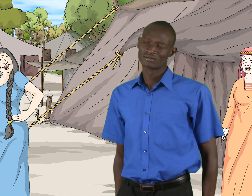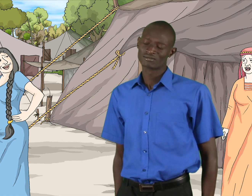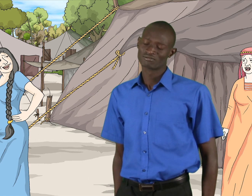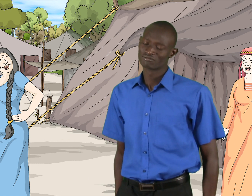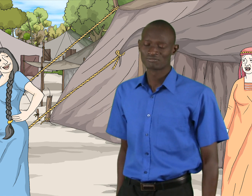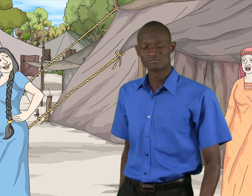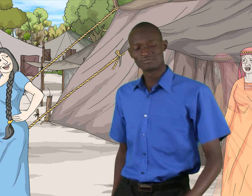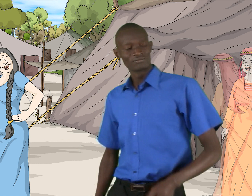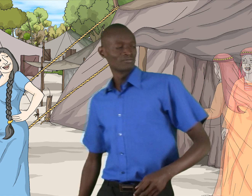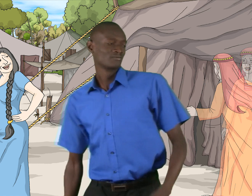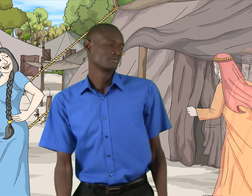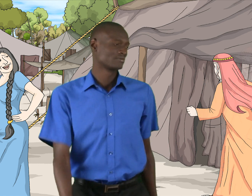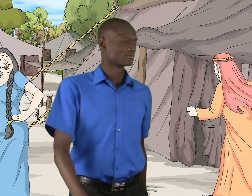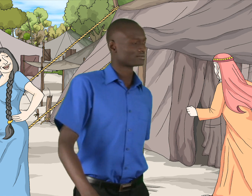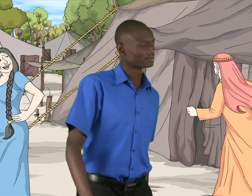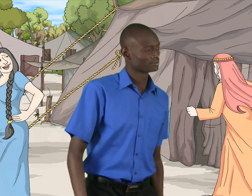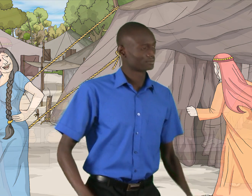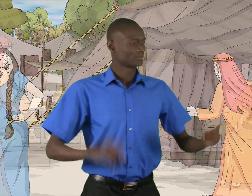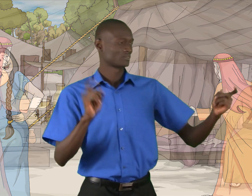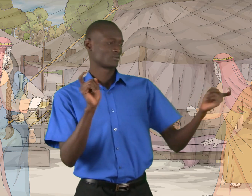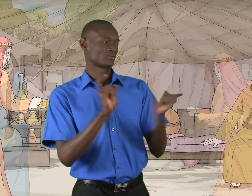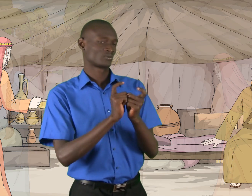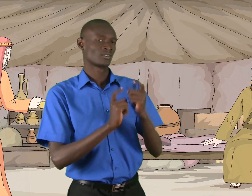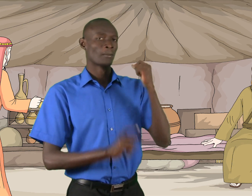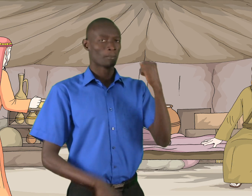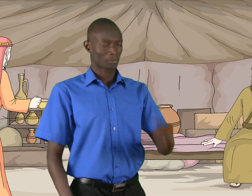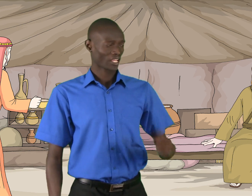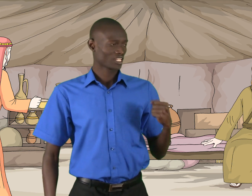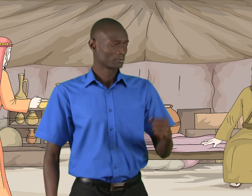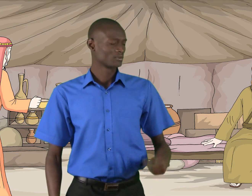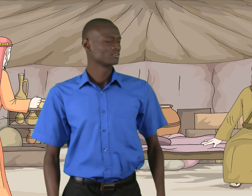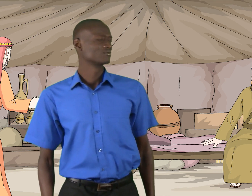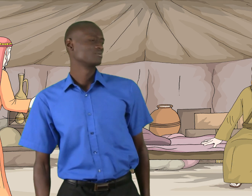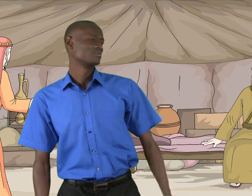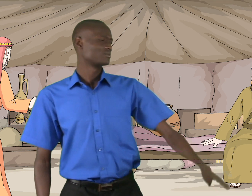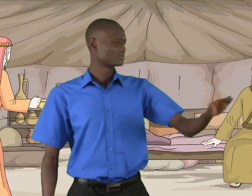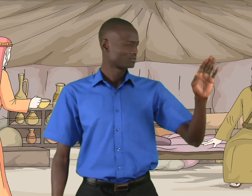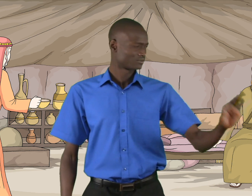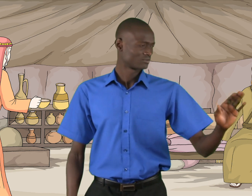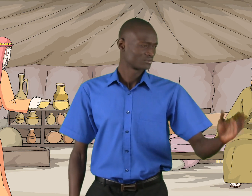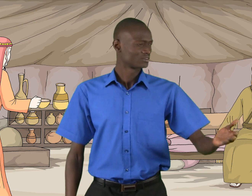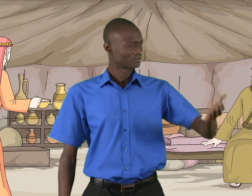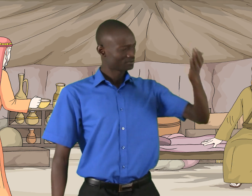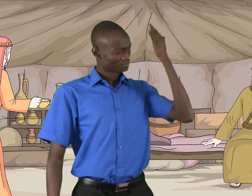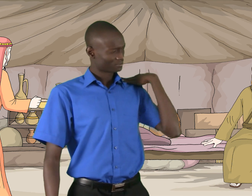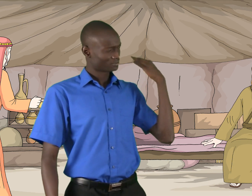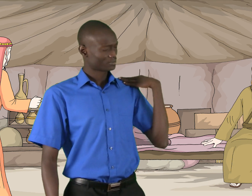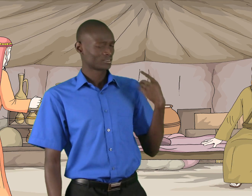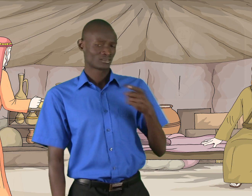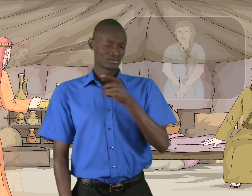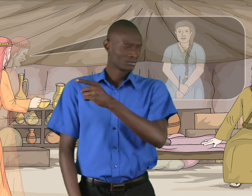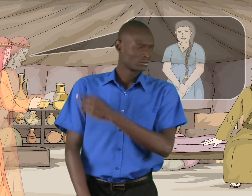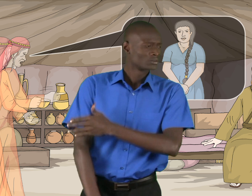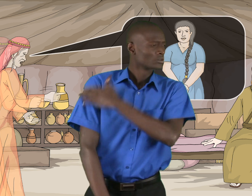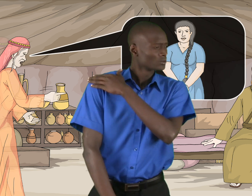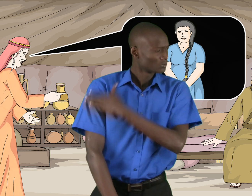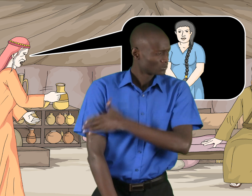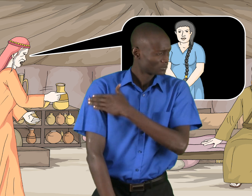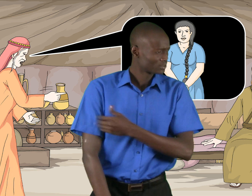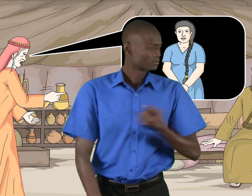Then Sarai said to Abram, “May the wrong done to me be upon you!